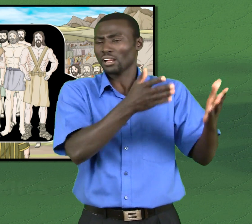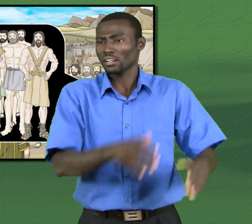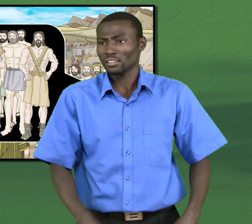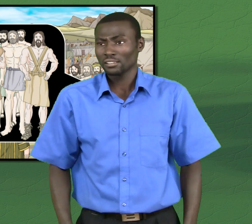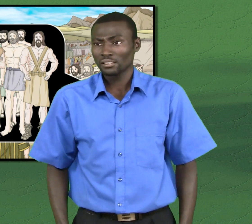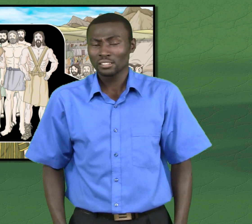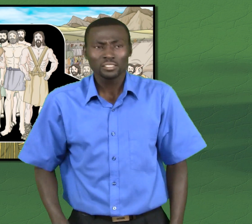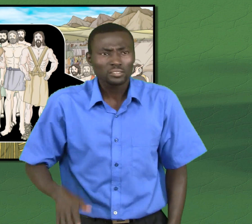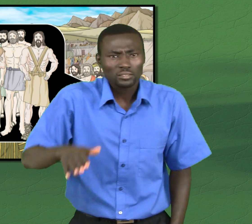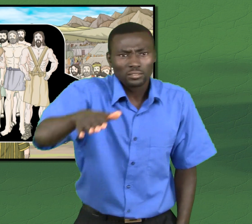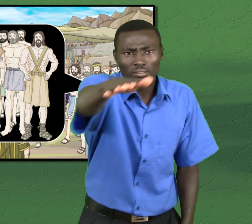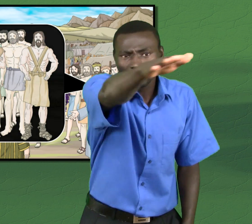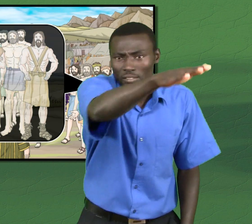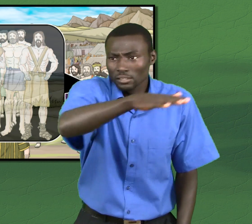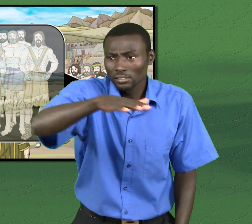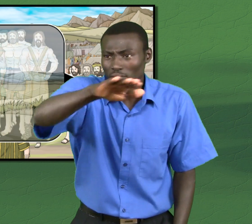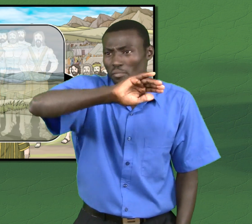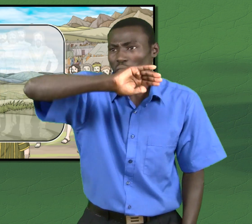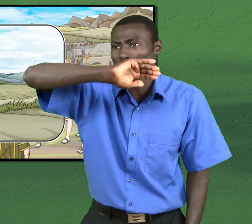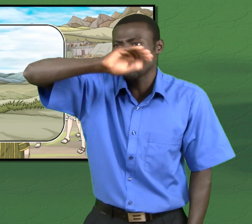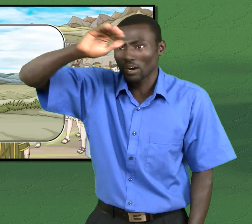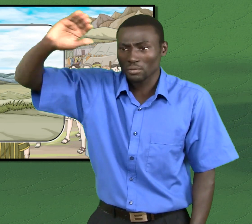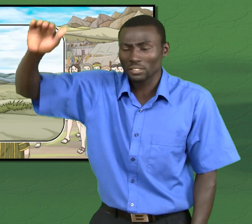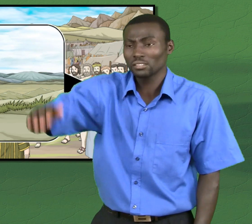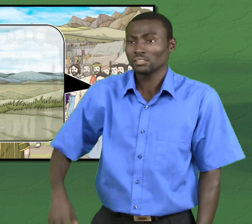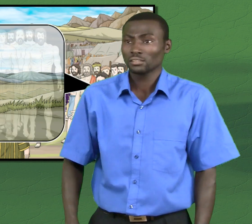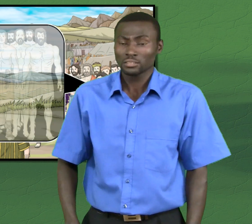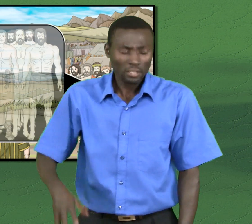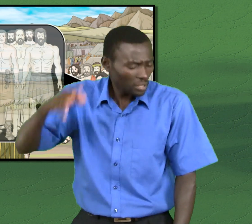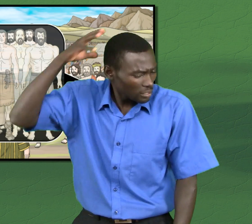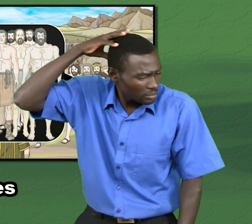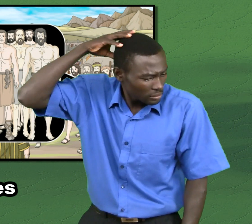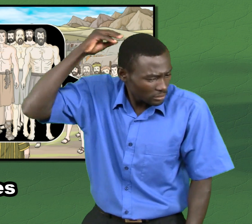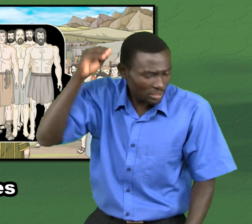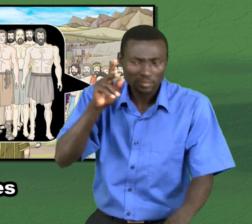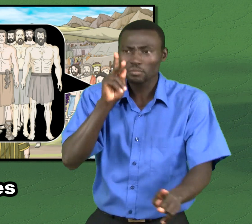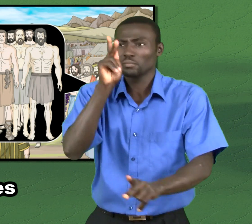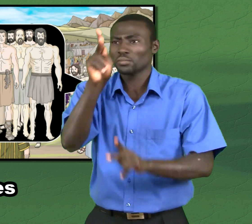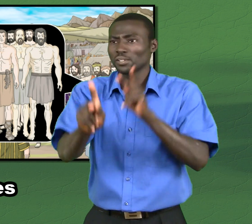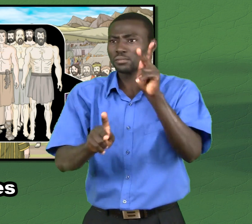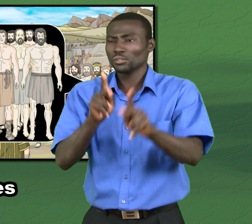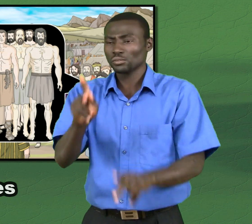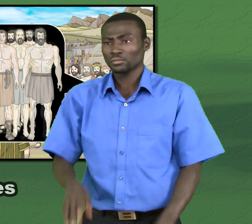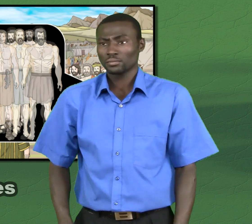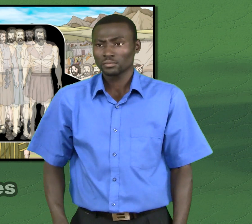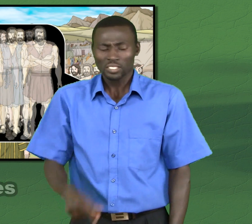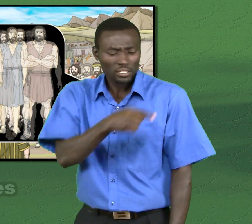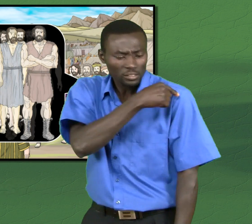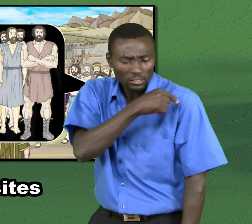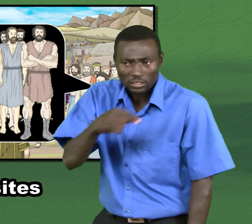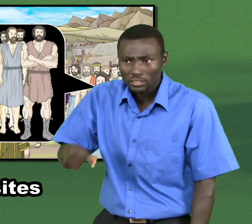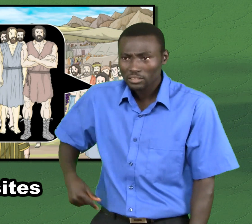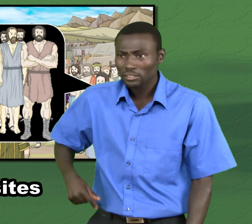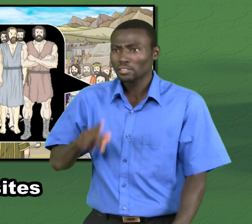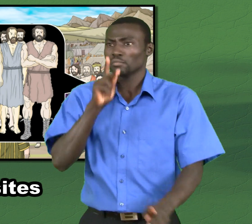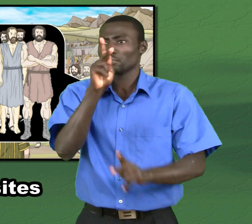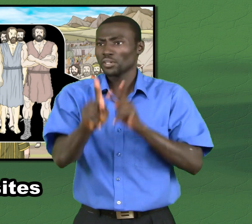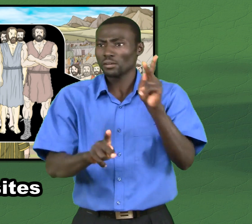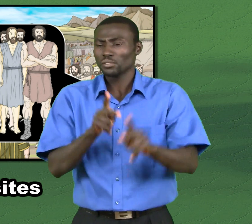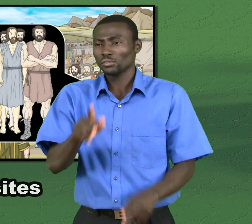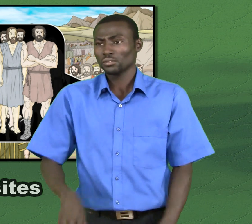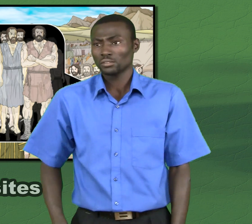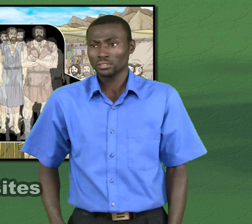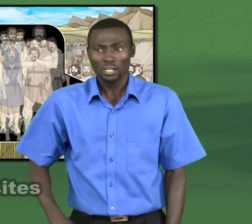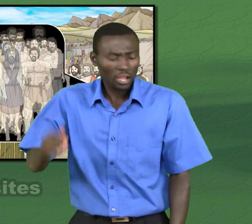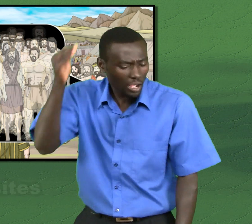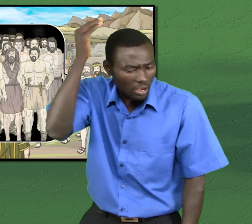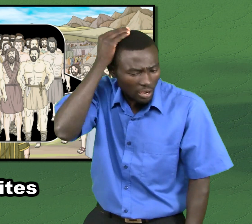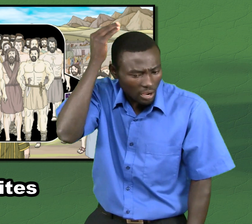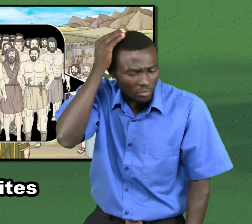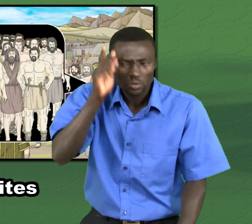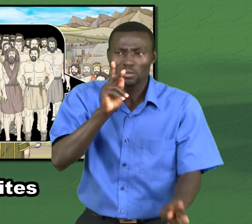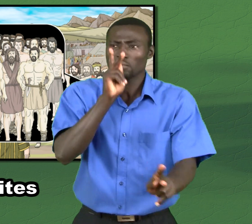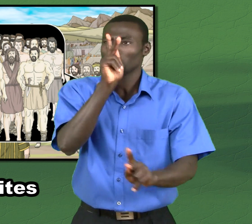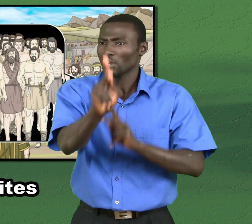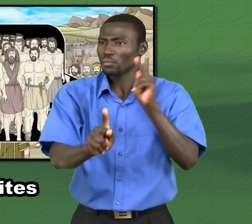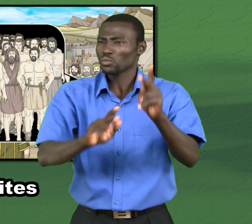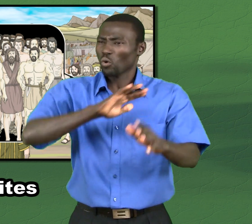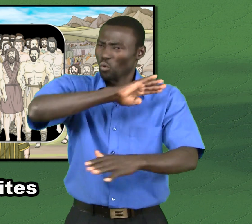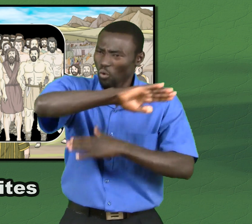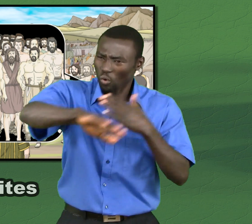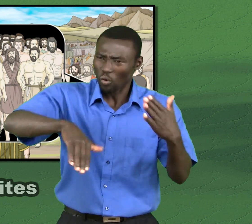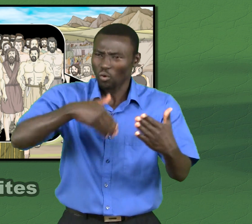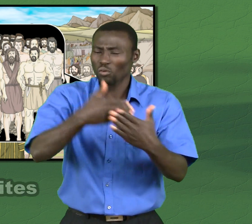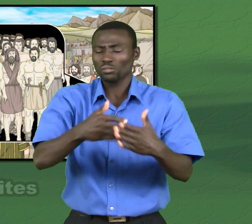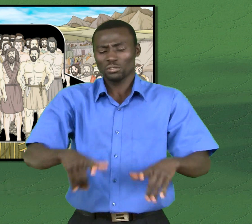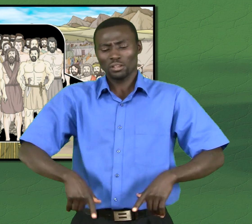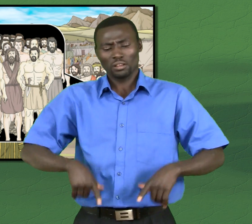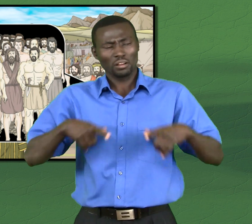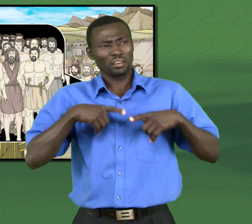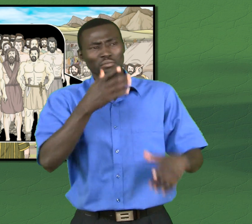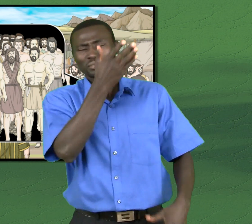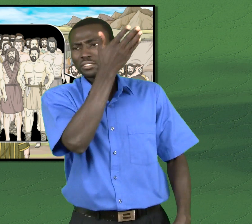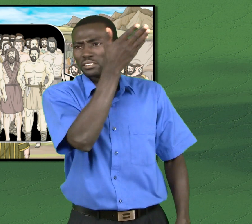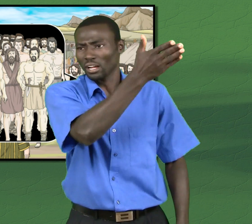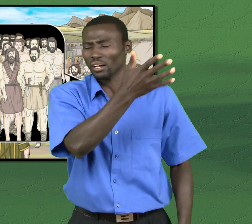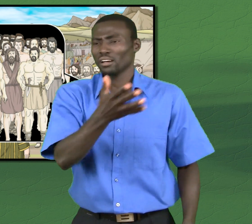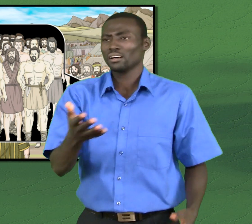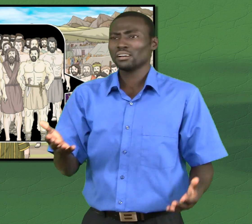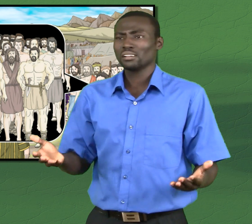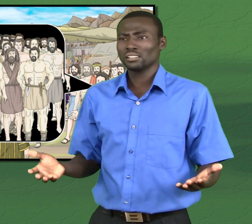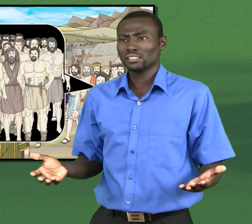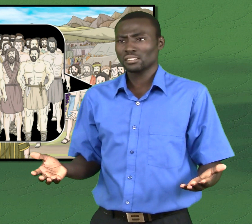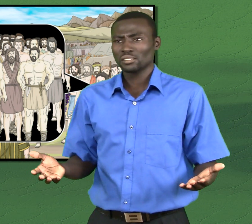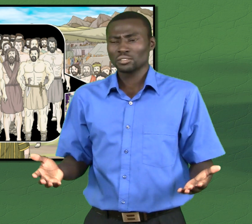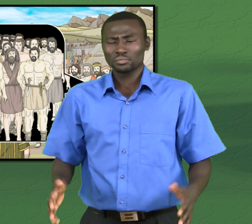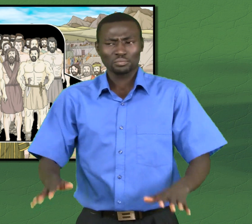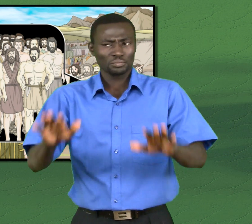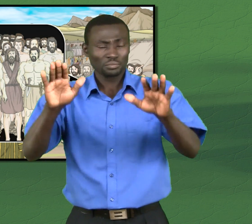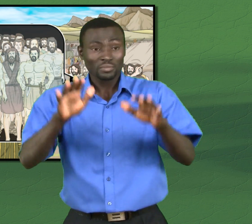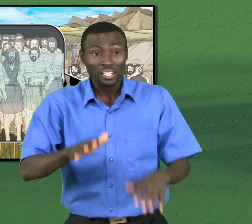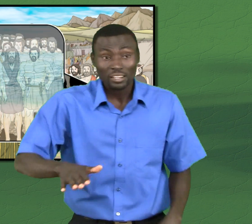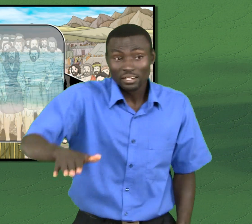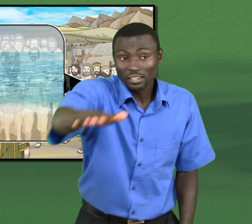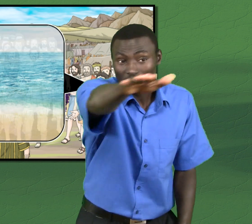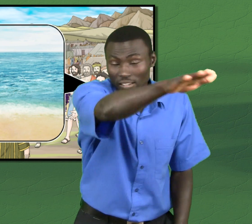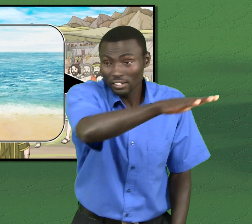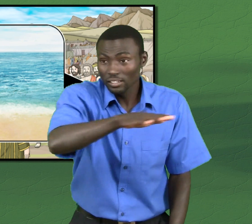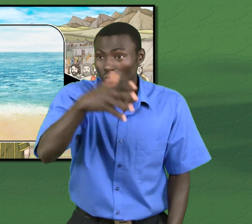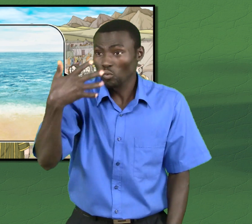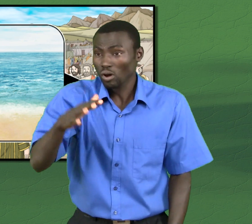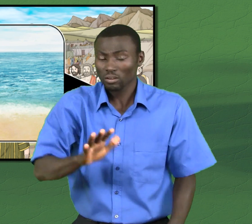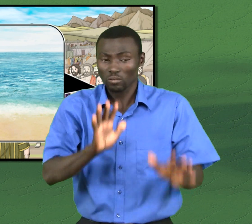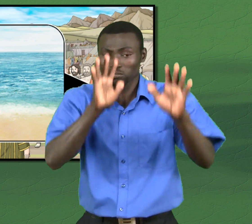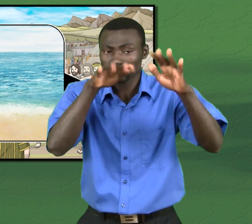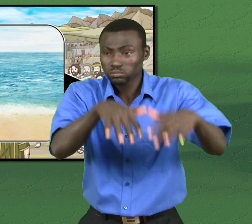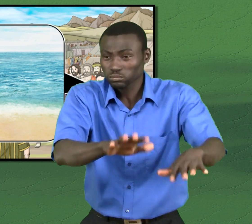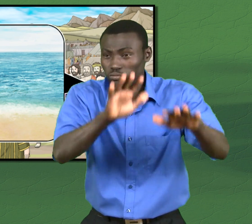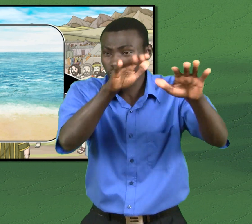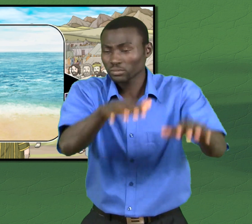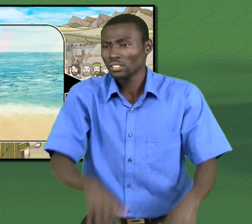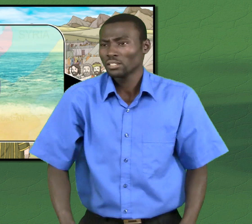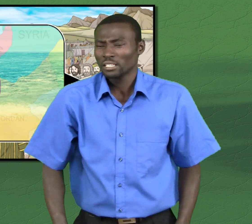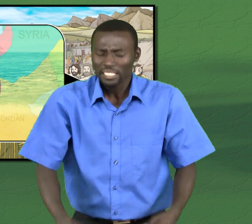the Hittites, Jebusites, and Amorites live in the hill country;